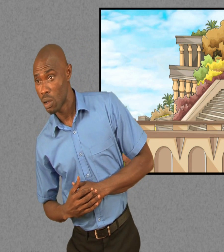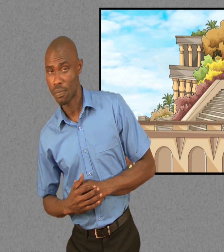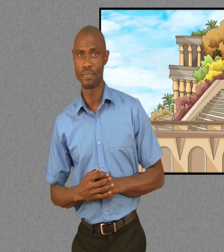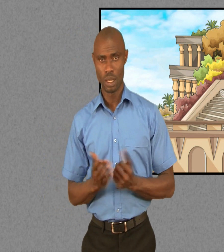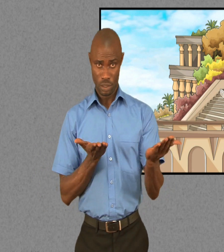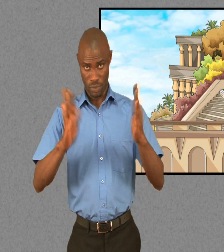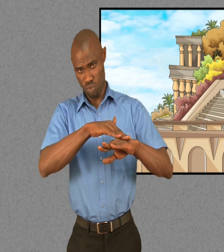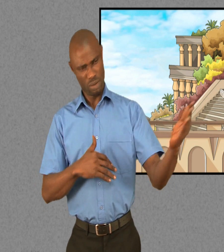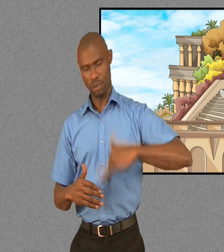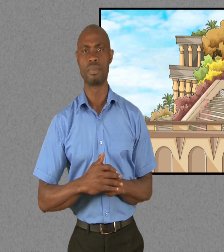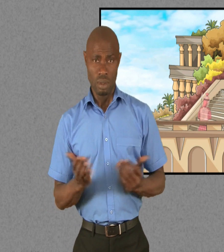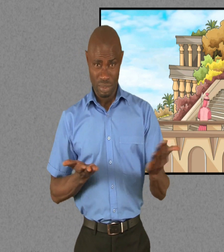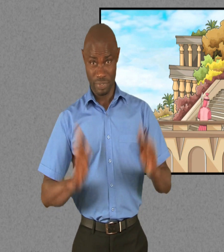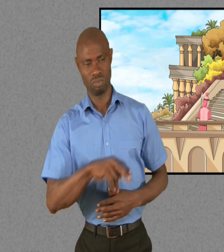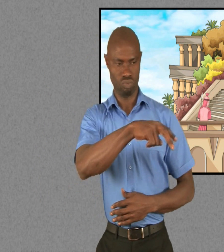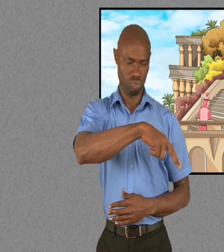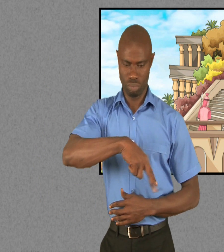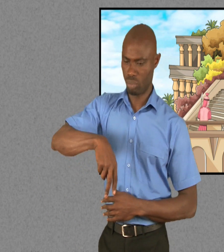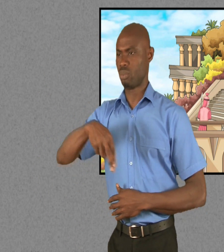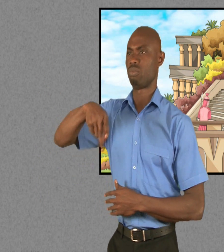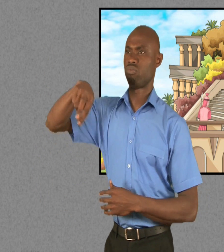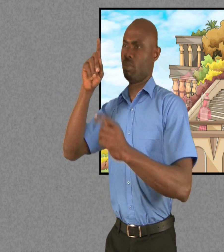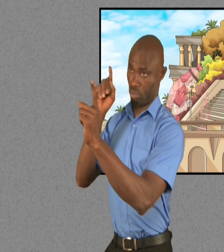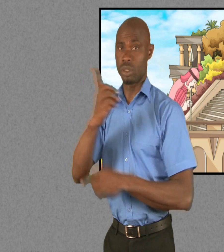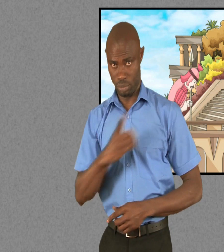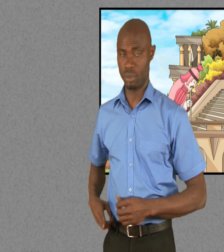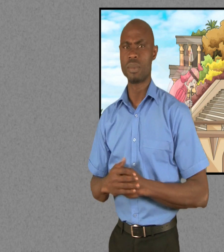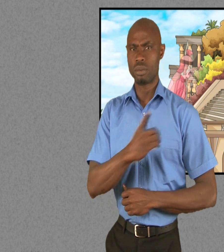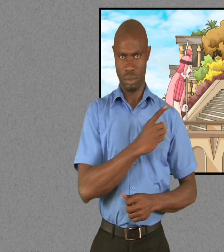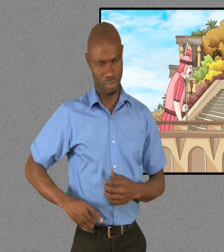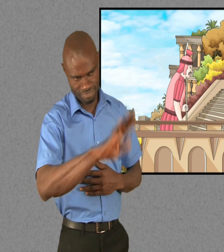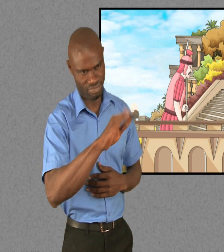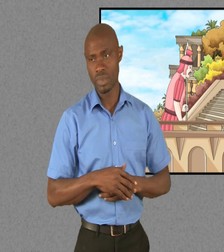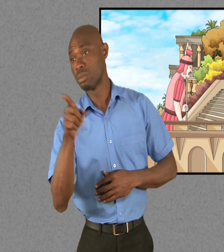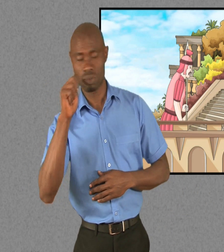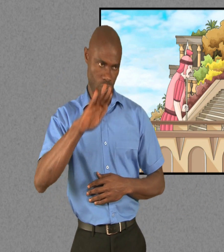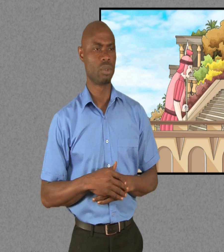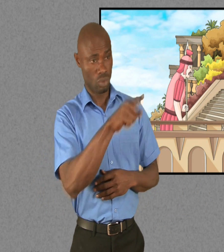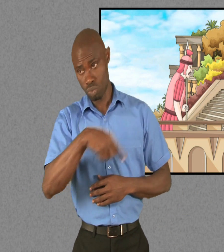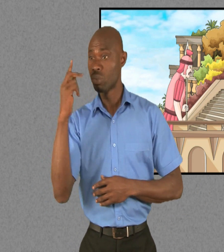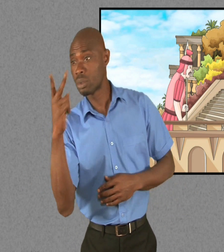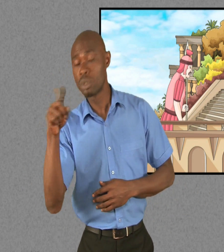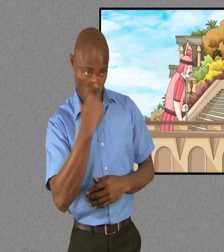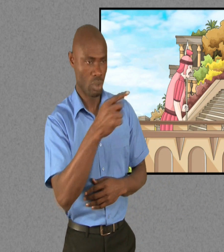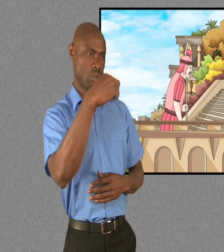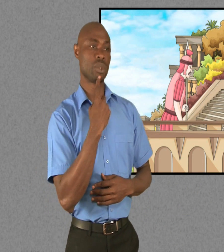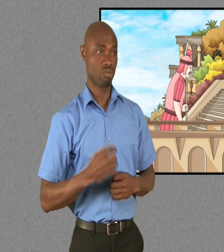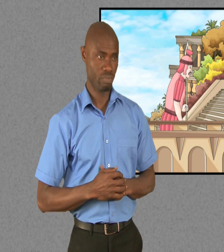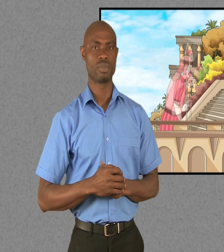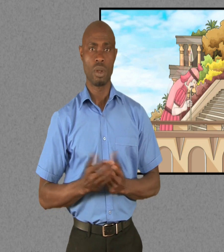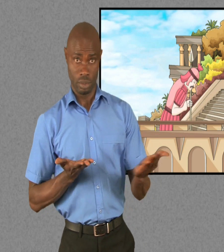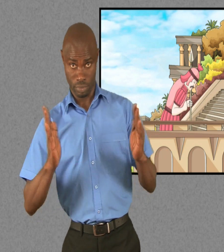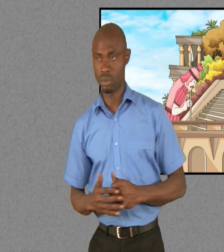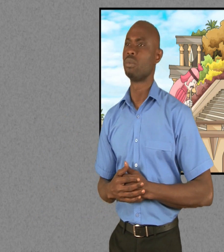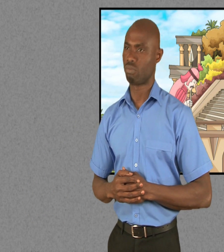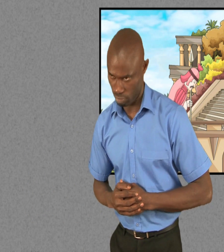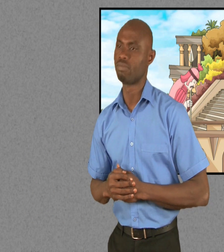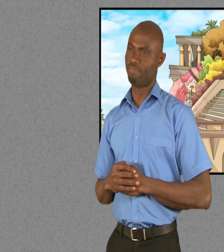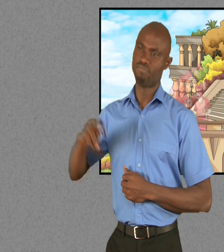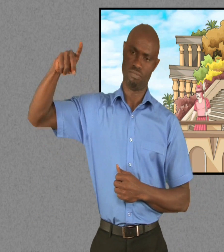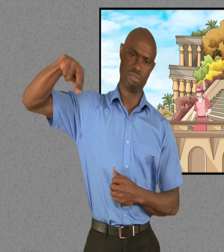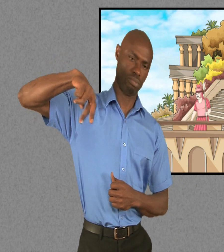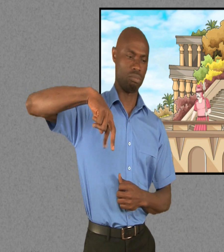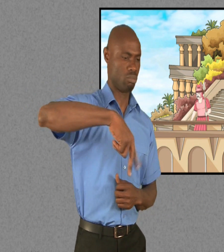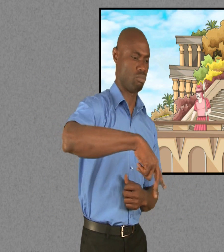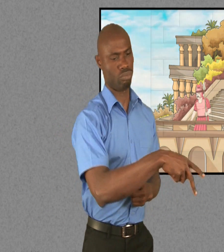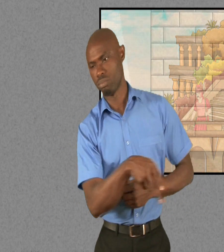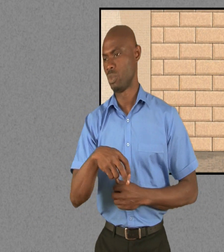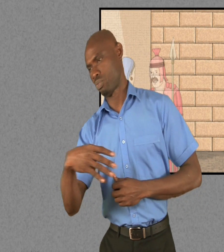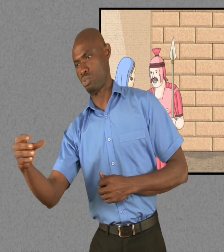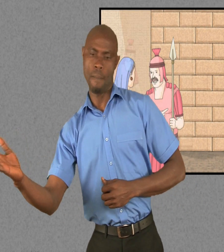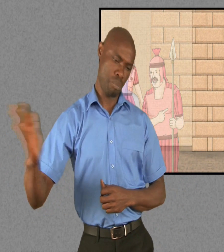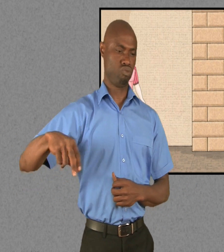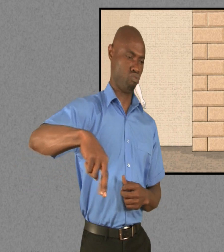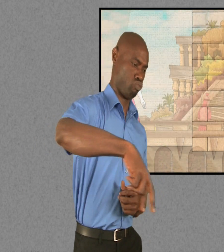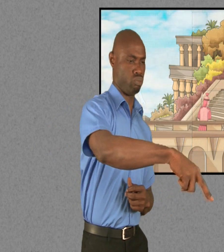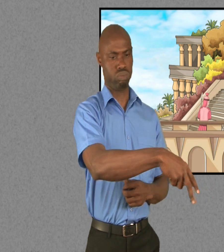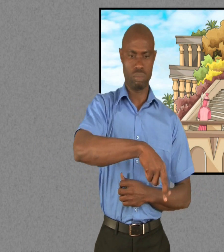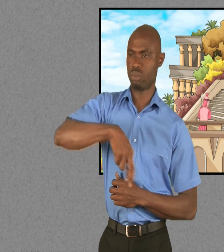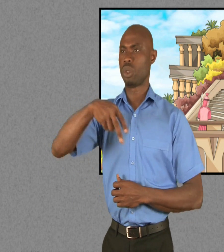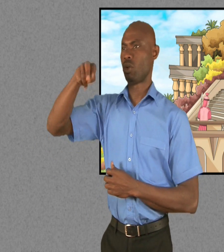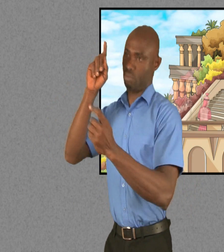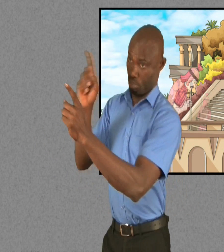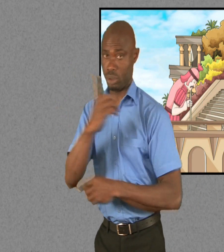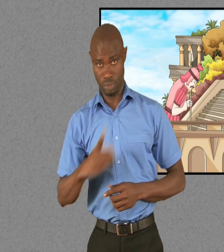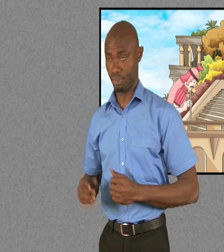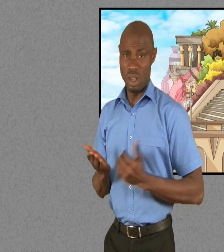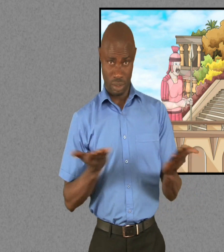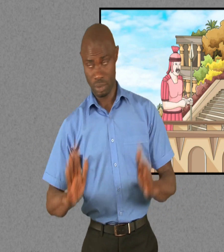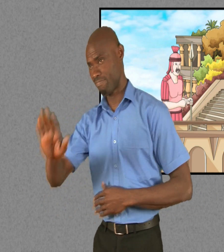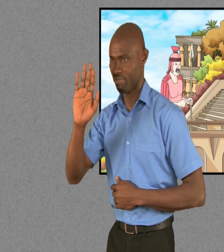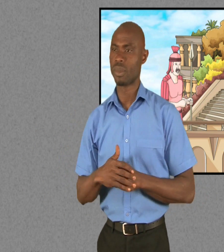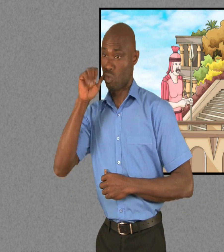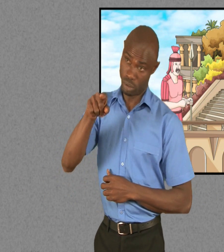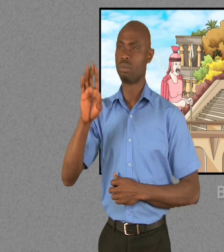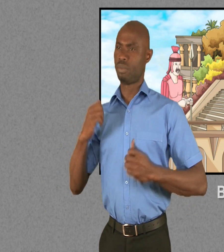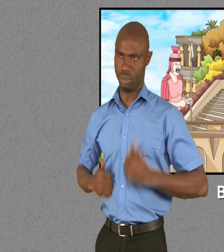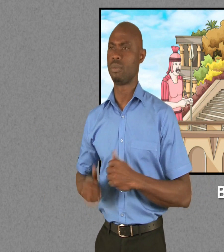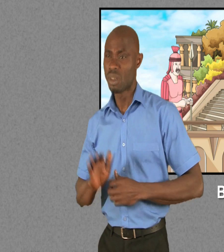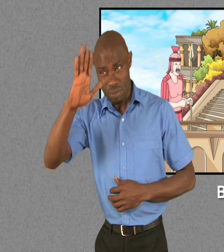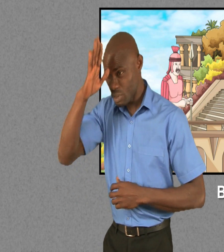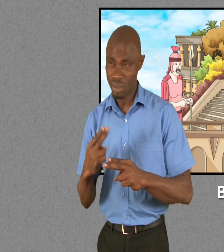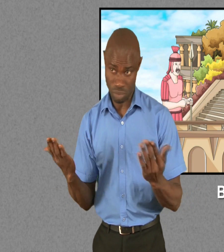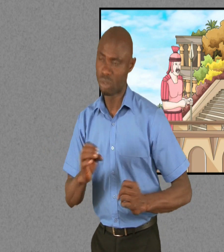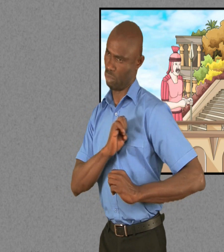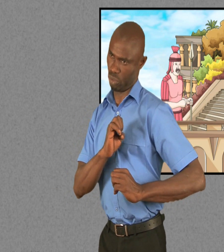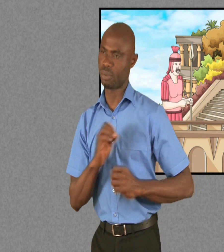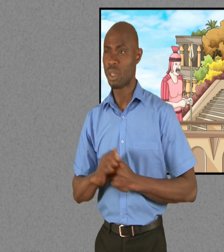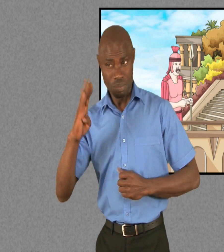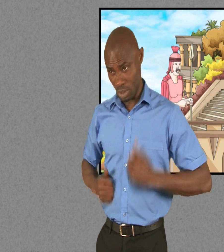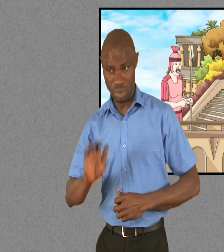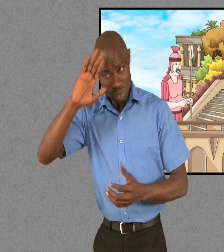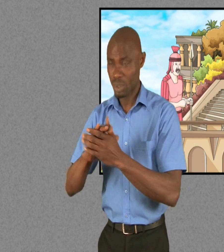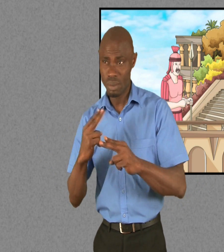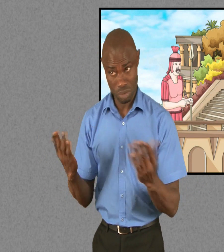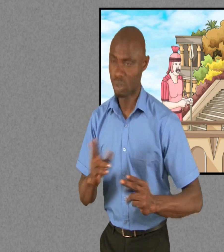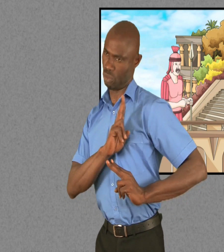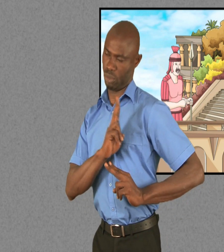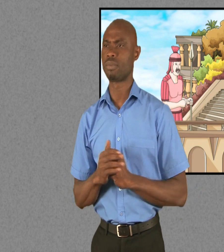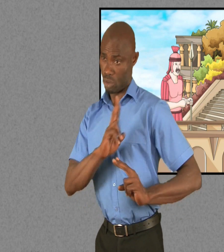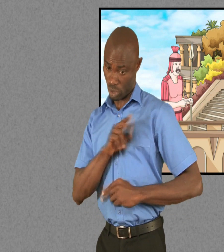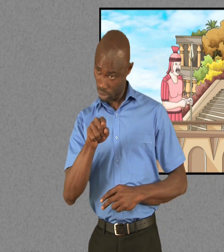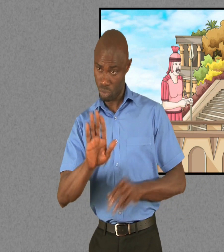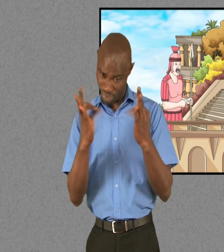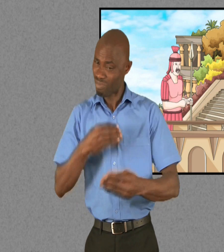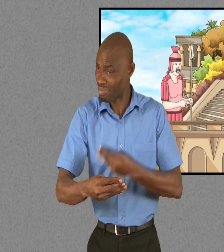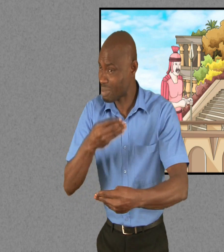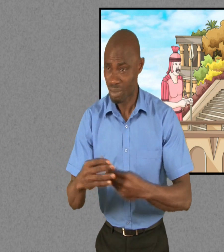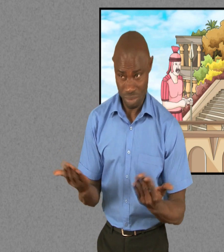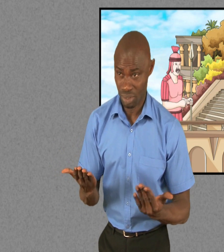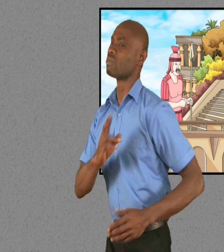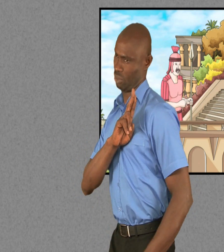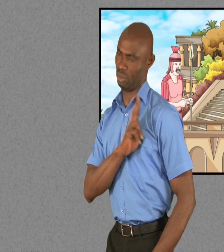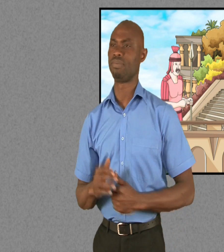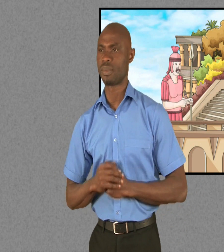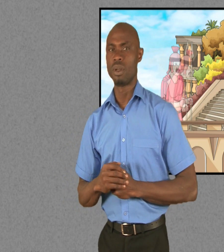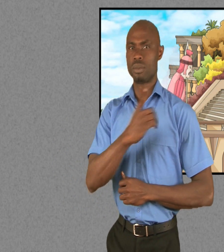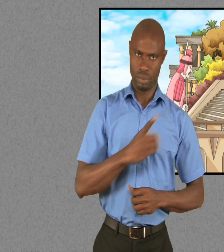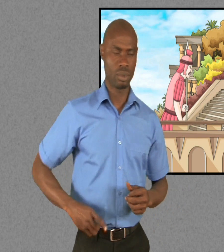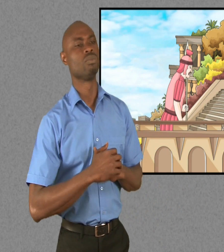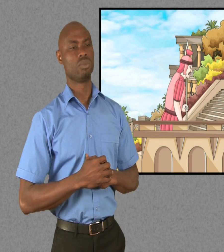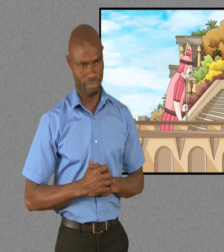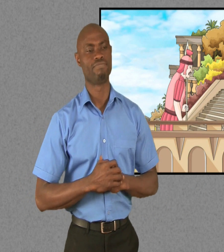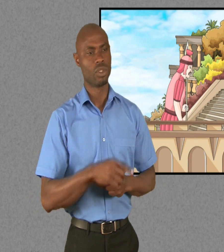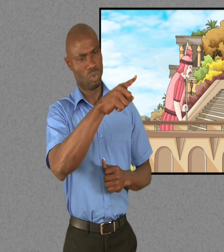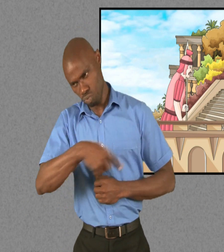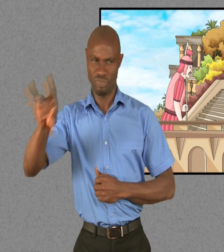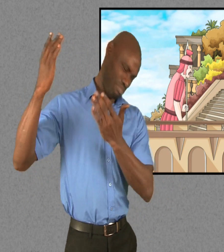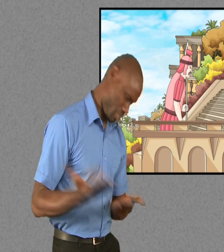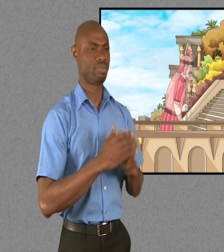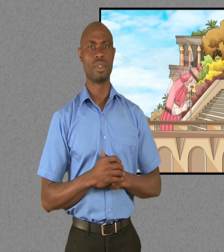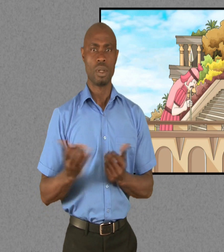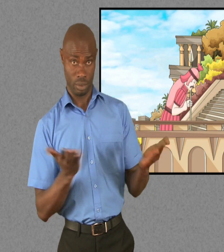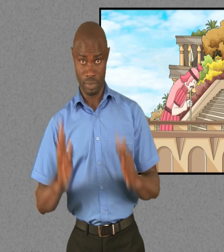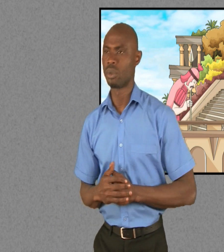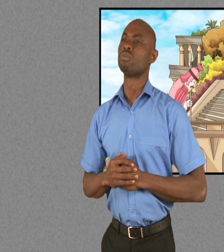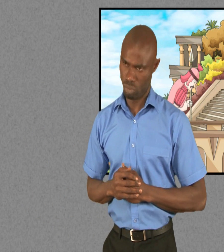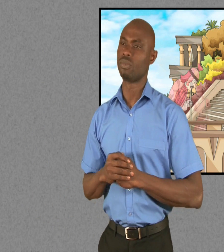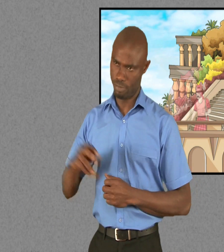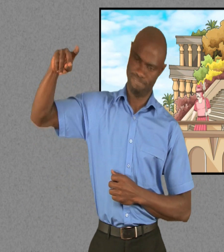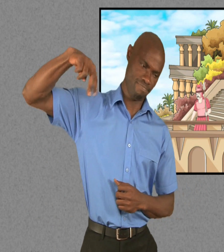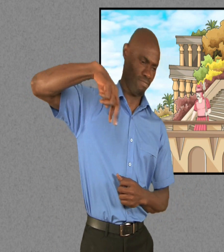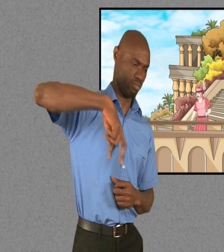So David sent and inquired about the woman, and he was told, “This is Bathsheba, the daughter of Eliam and the wife of Uriah the Hittite.”